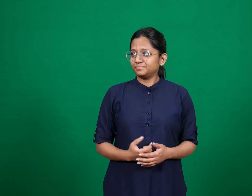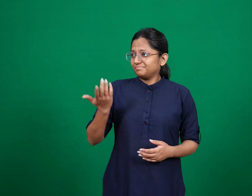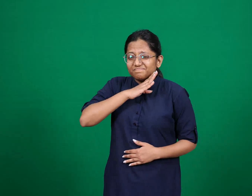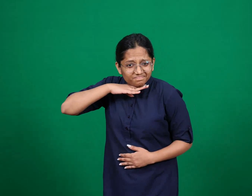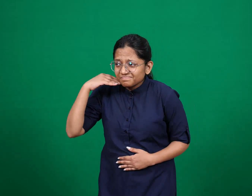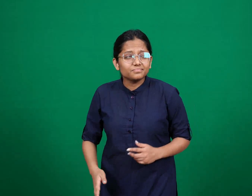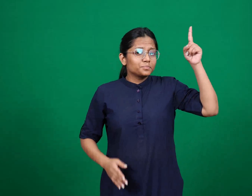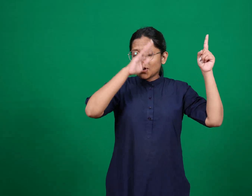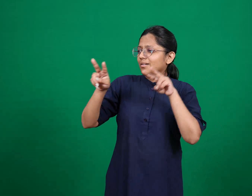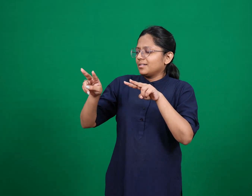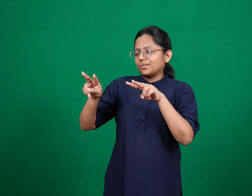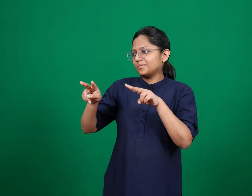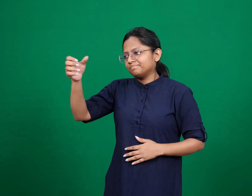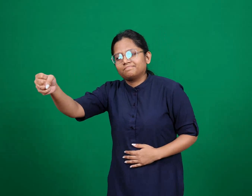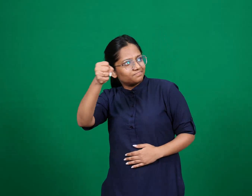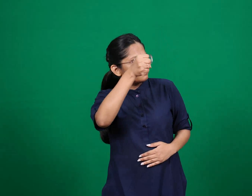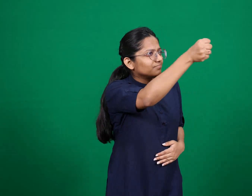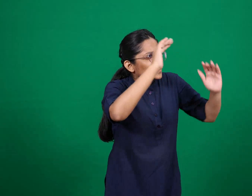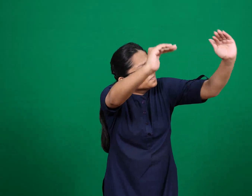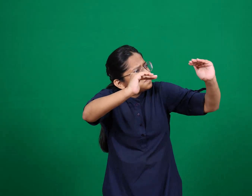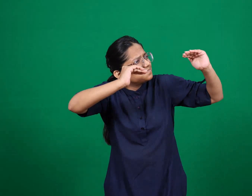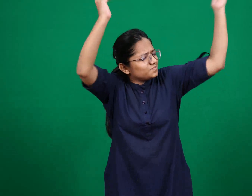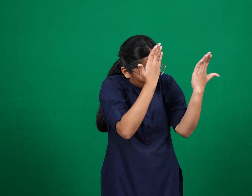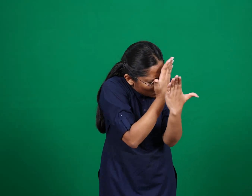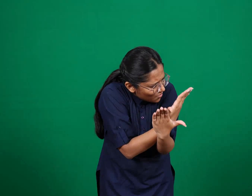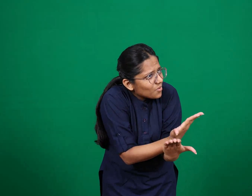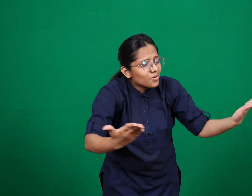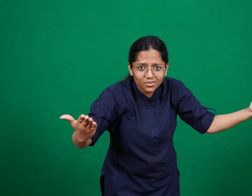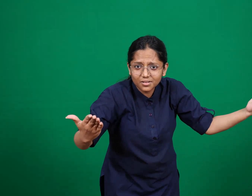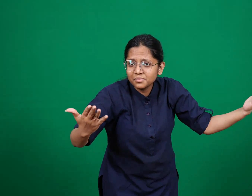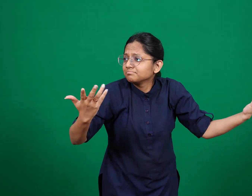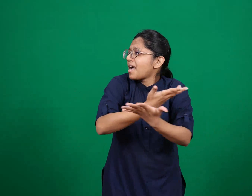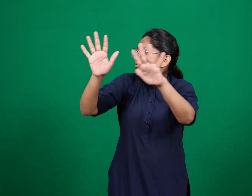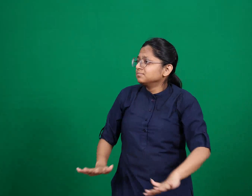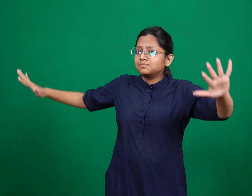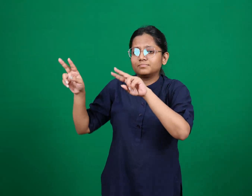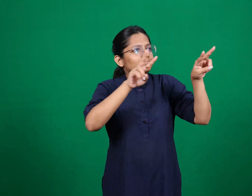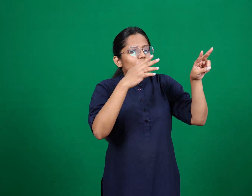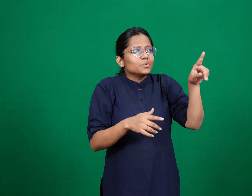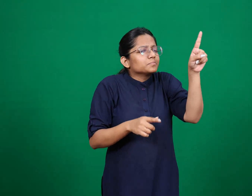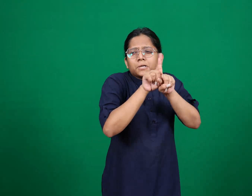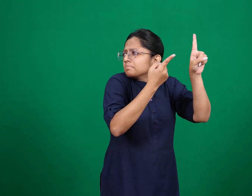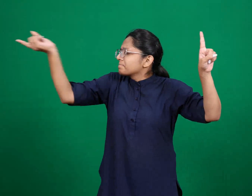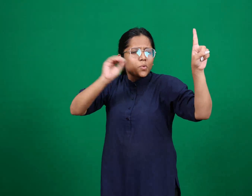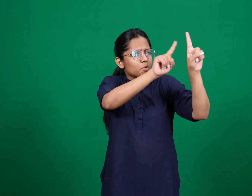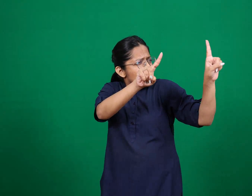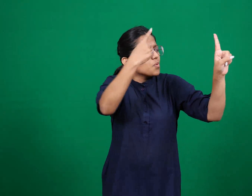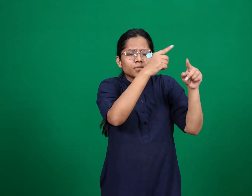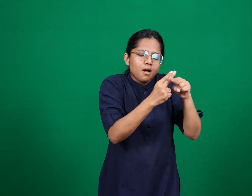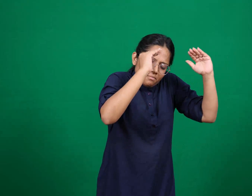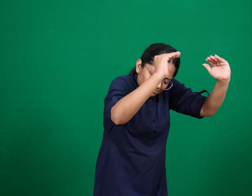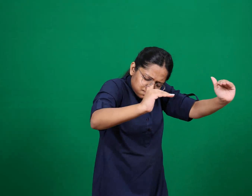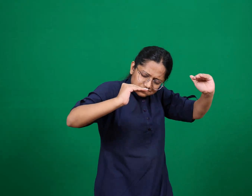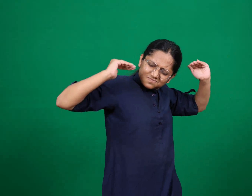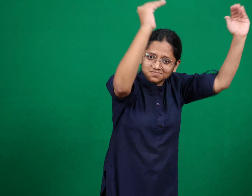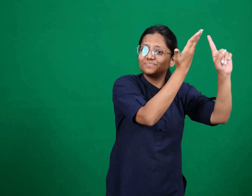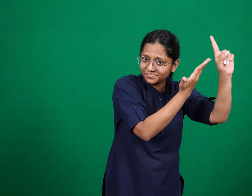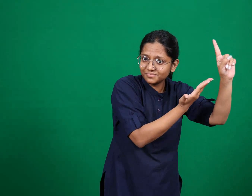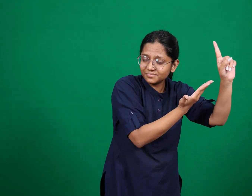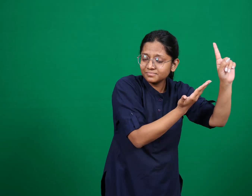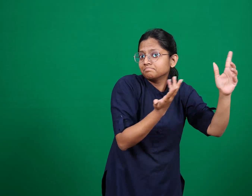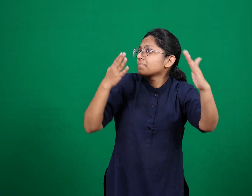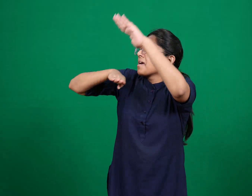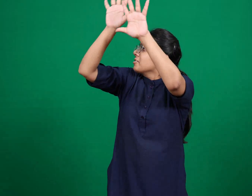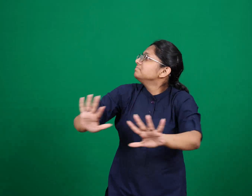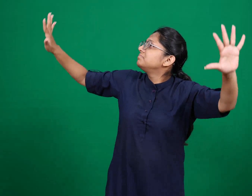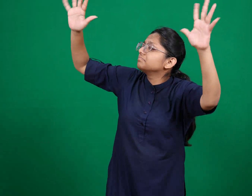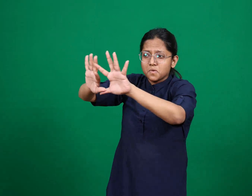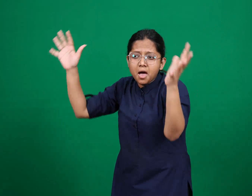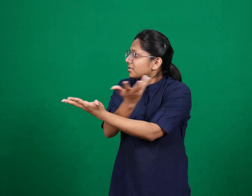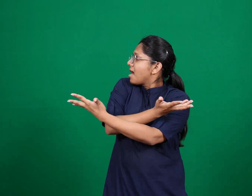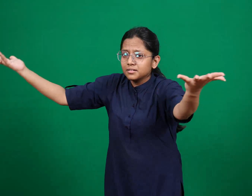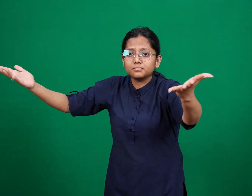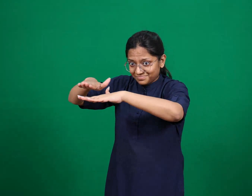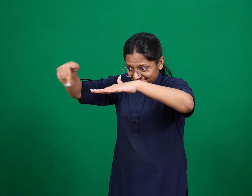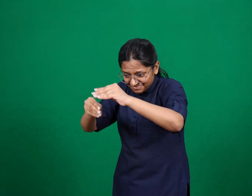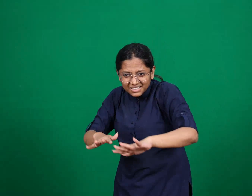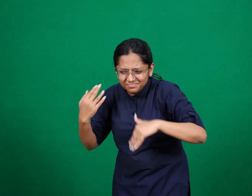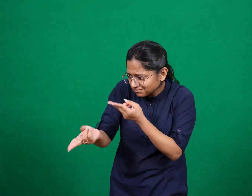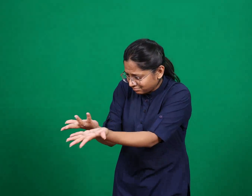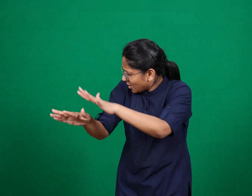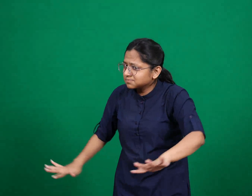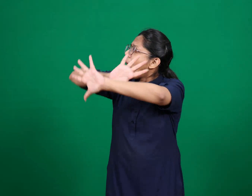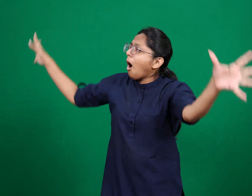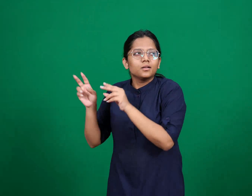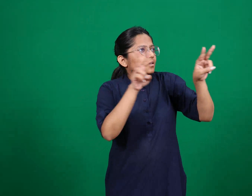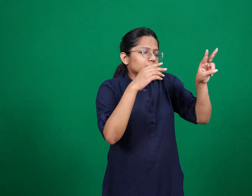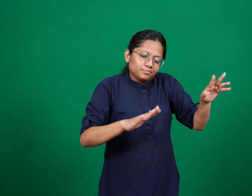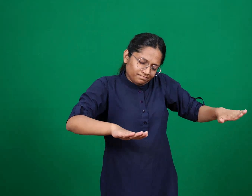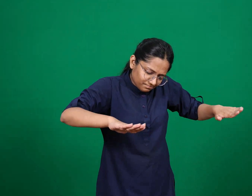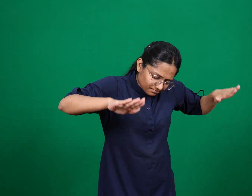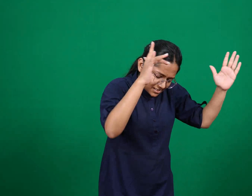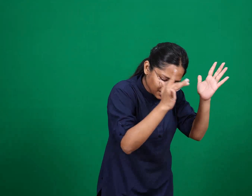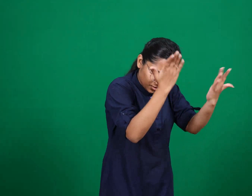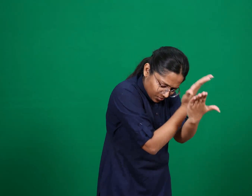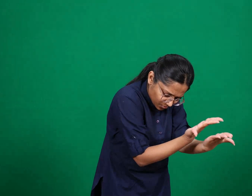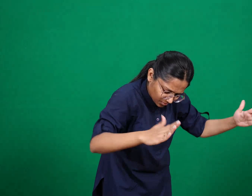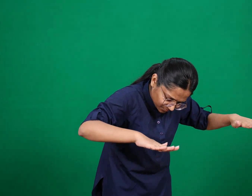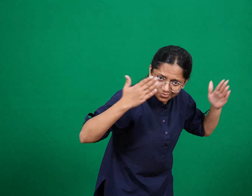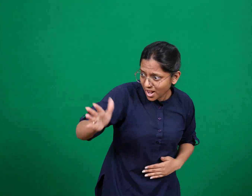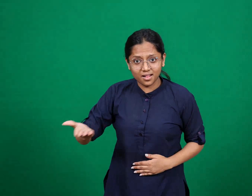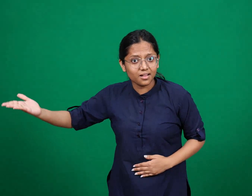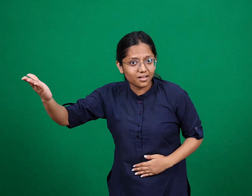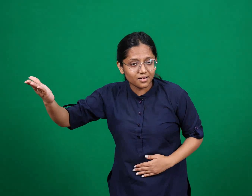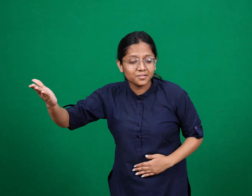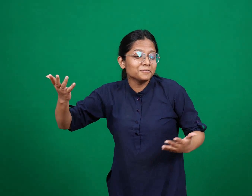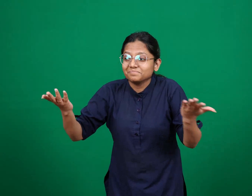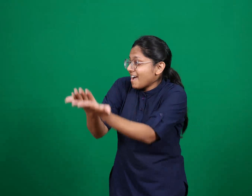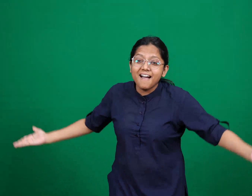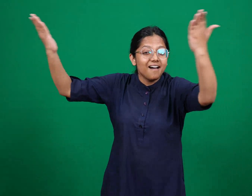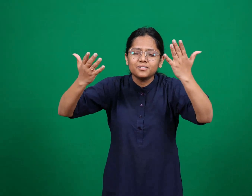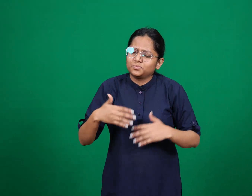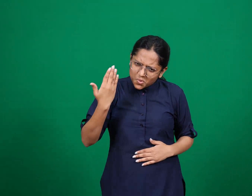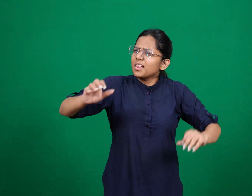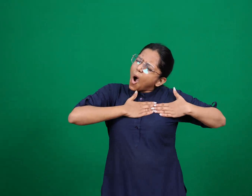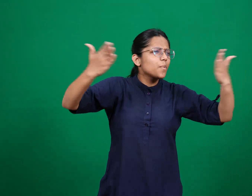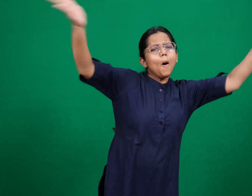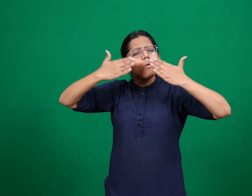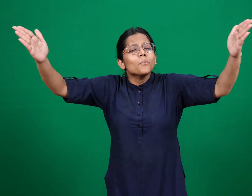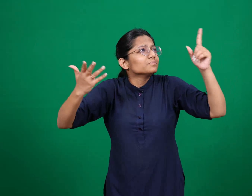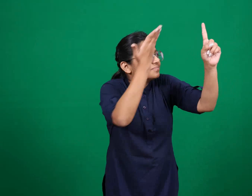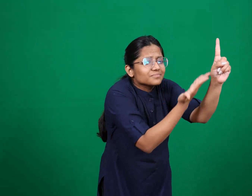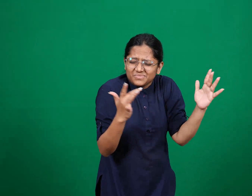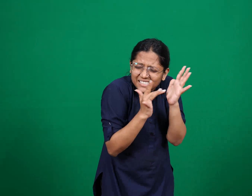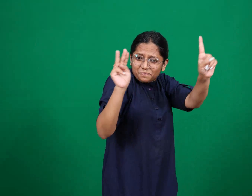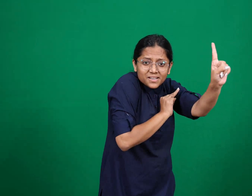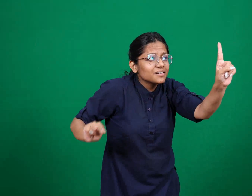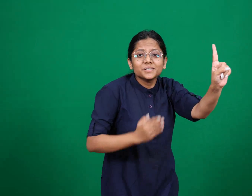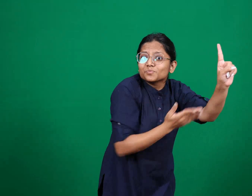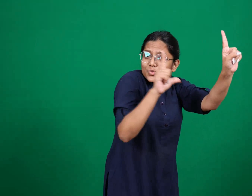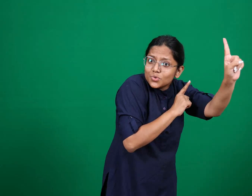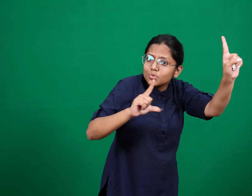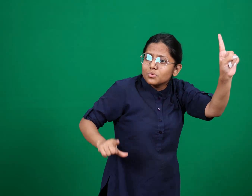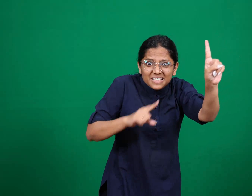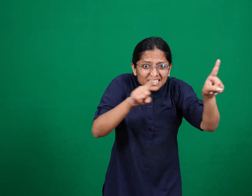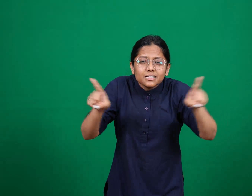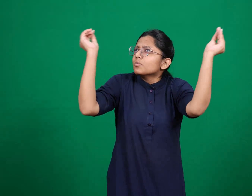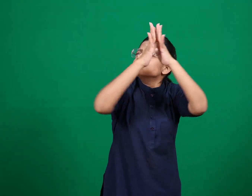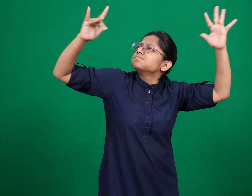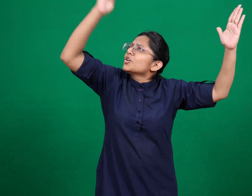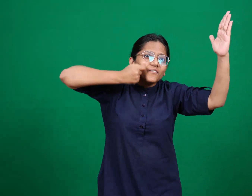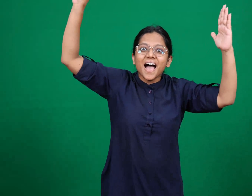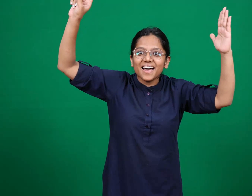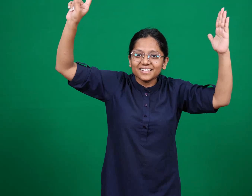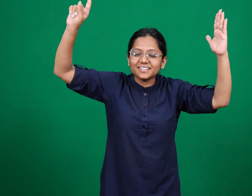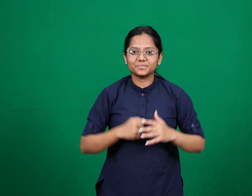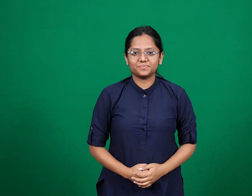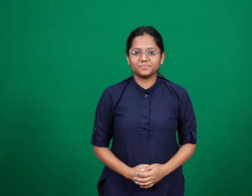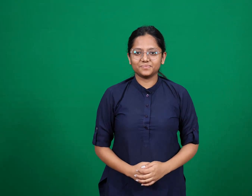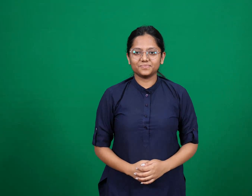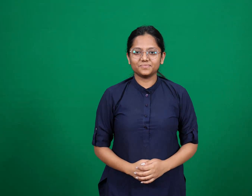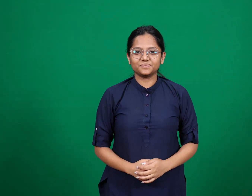Therefore God exalted Him to the highest place and gave Him the name above all names, that at the name of Jesus every knee should bow, in heaven and on earth and under the earth, and every tongue confess that Jesus Christ is Lord, to the glory of God the Father.